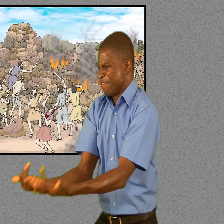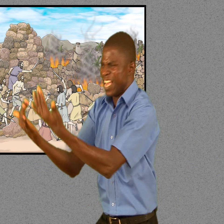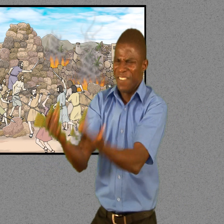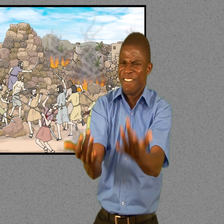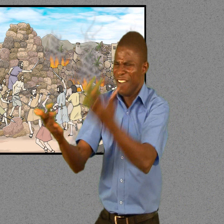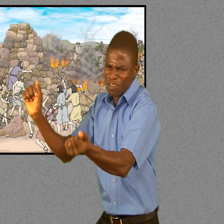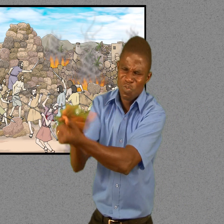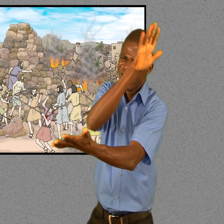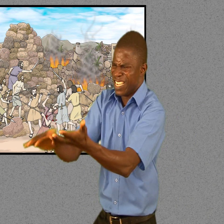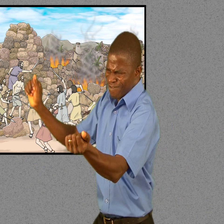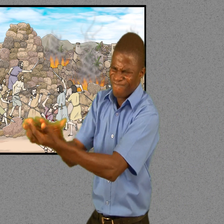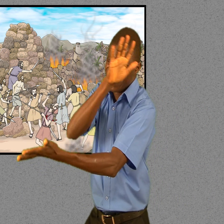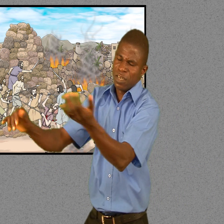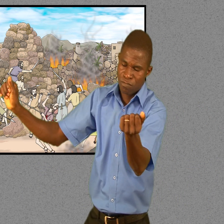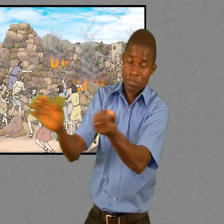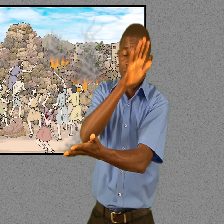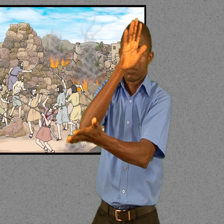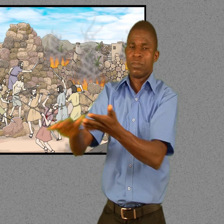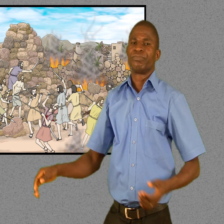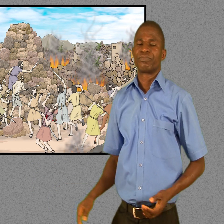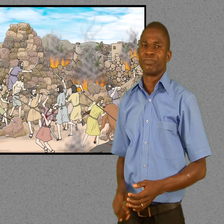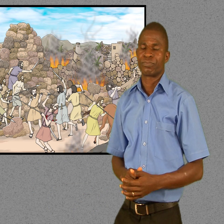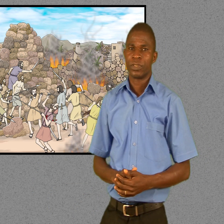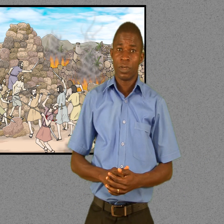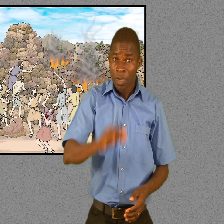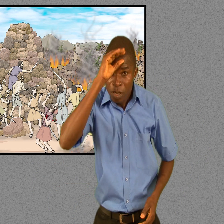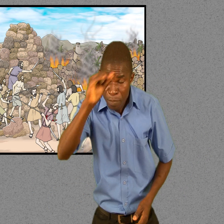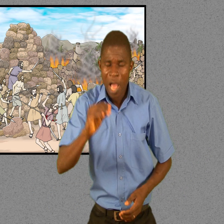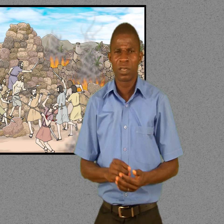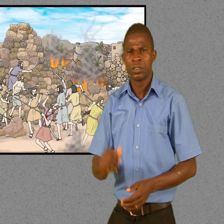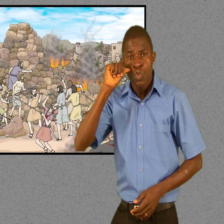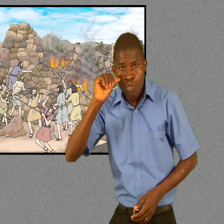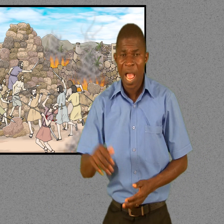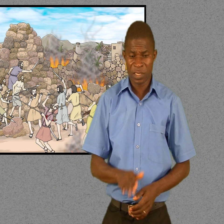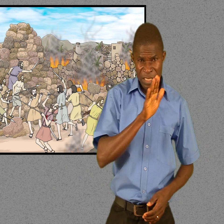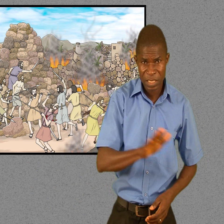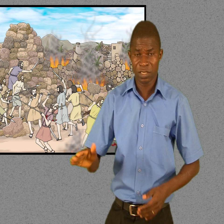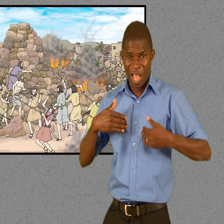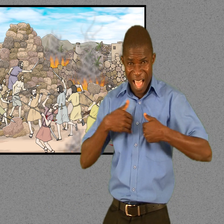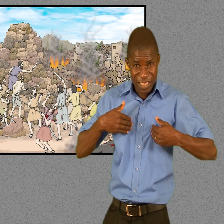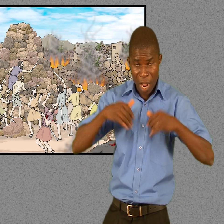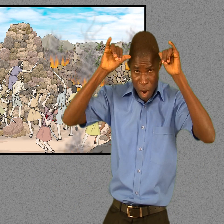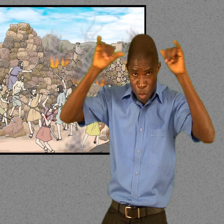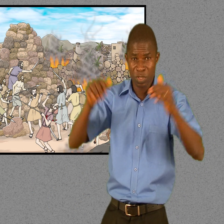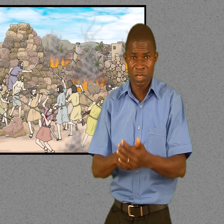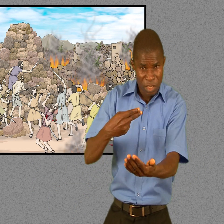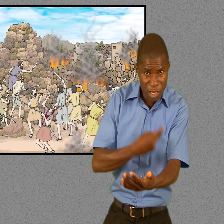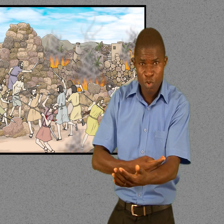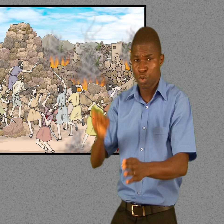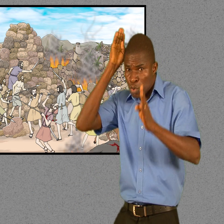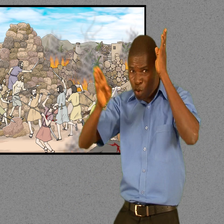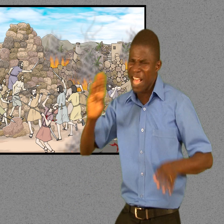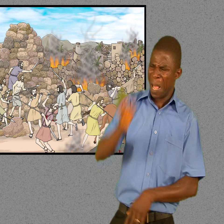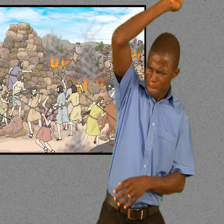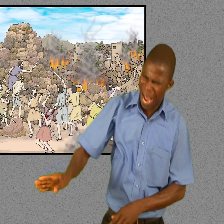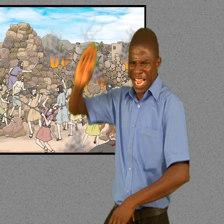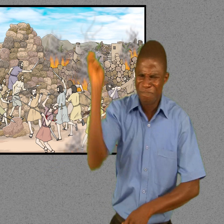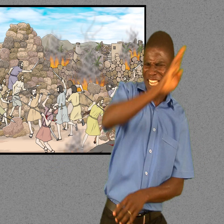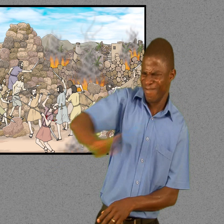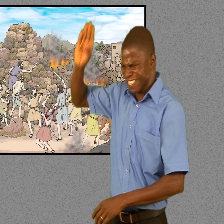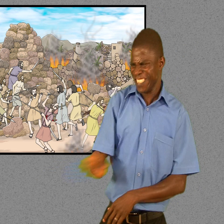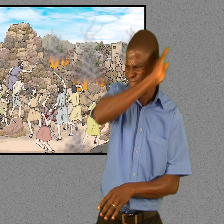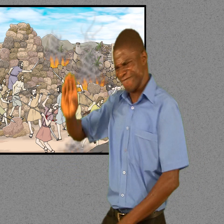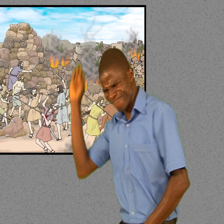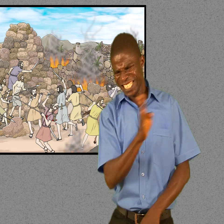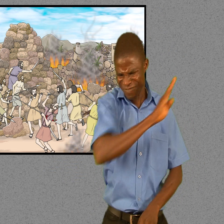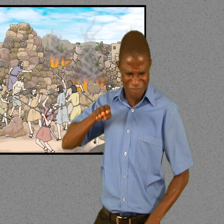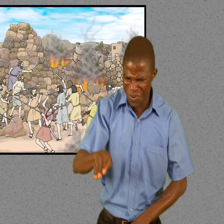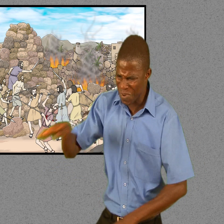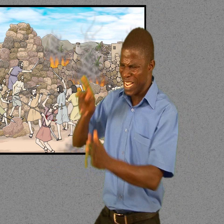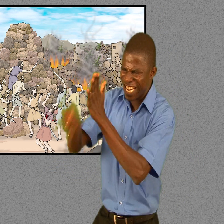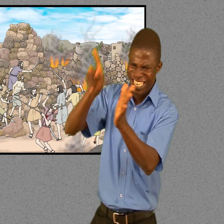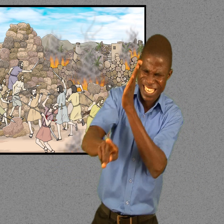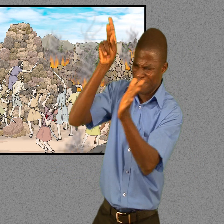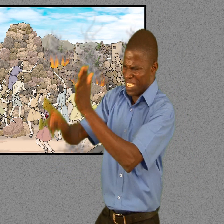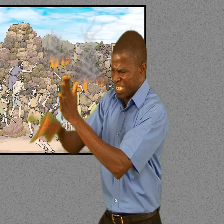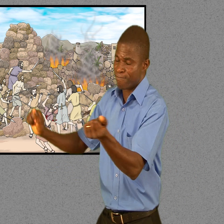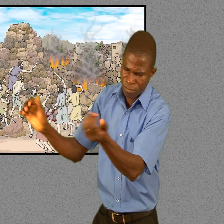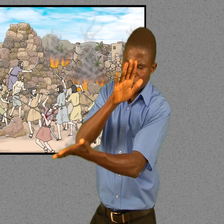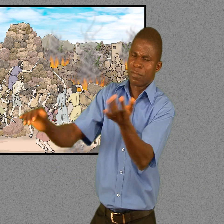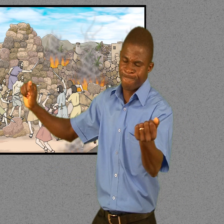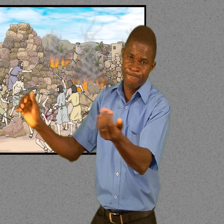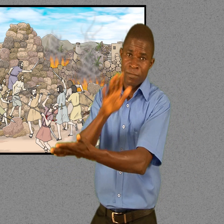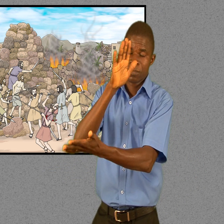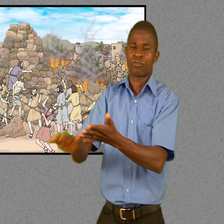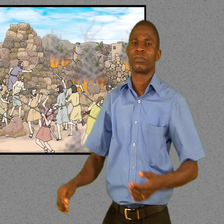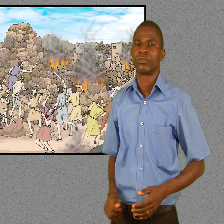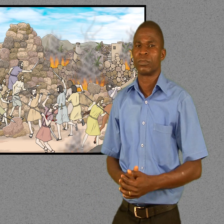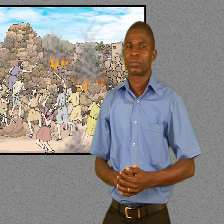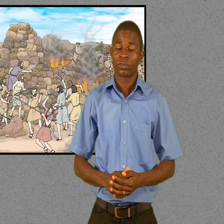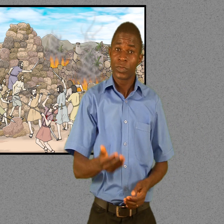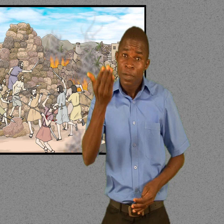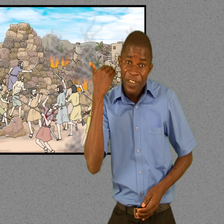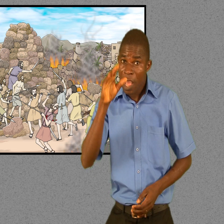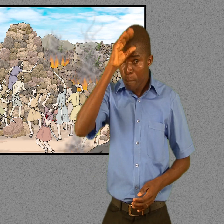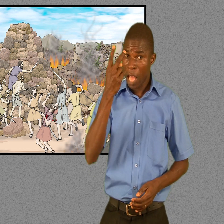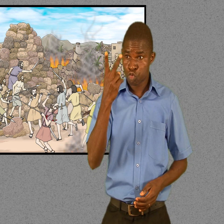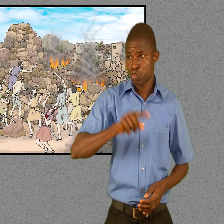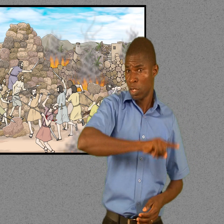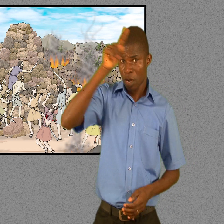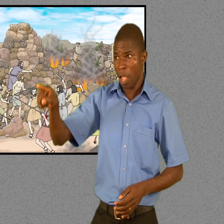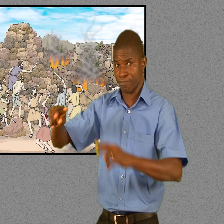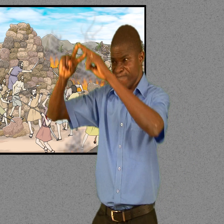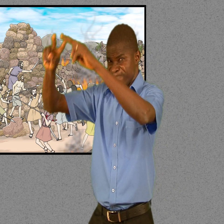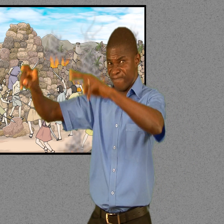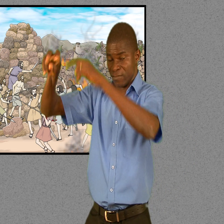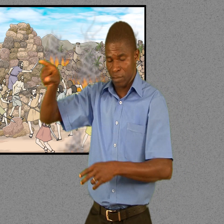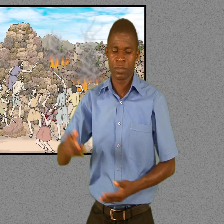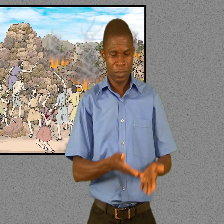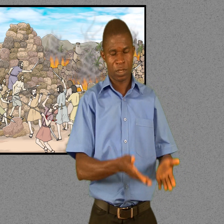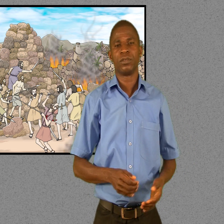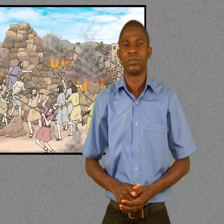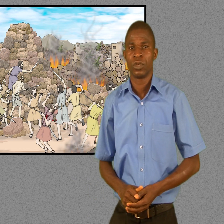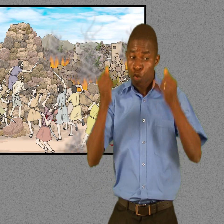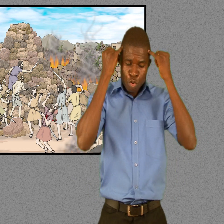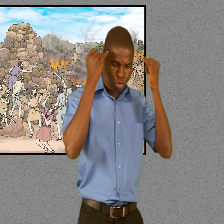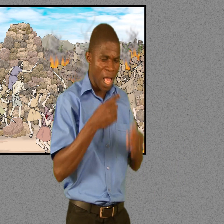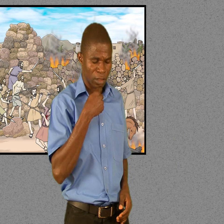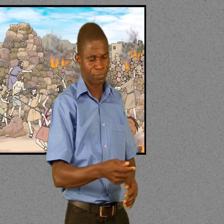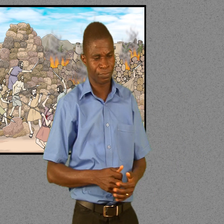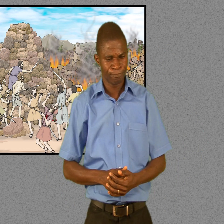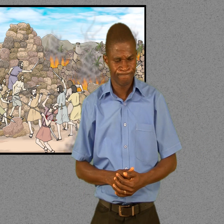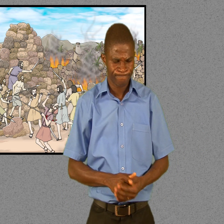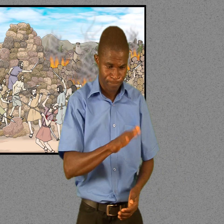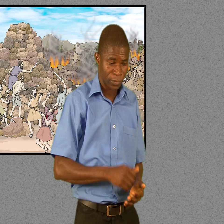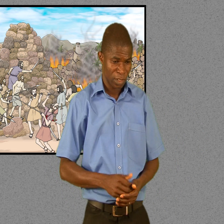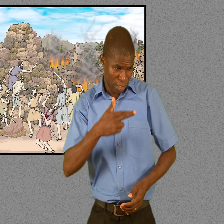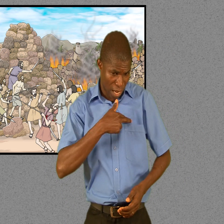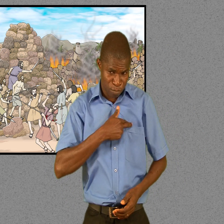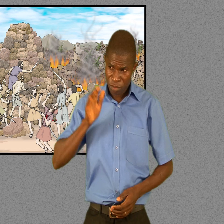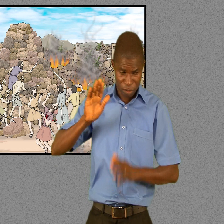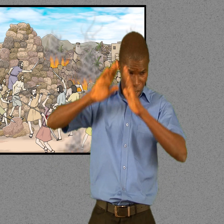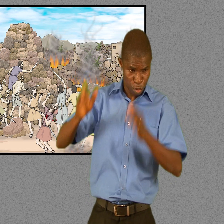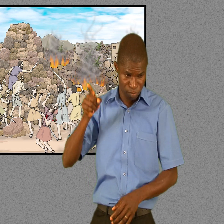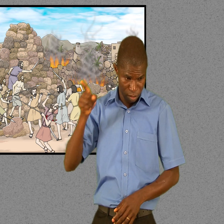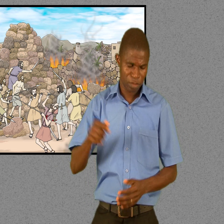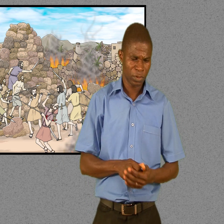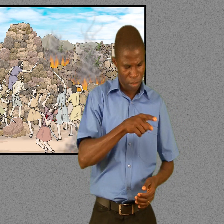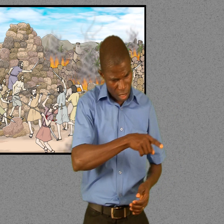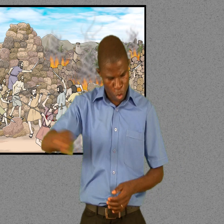At the edge of the sword they devoted to destruction everything in the city—man and woman, young and old, oxen, sheep, and donkeys.